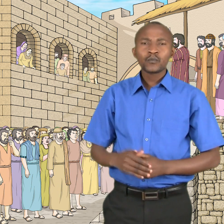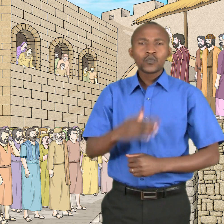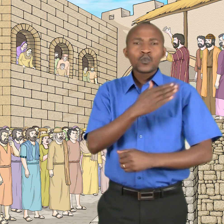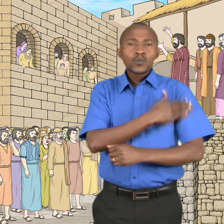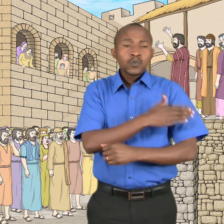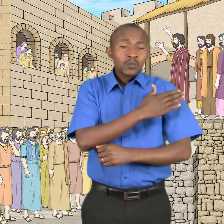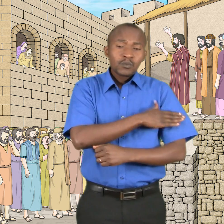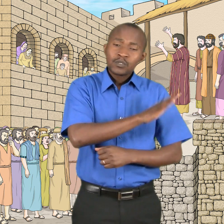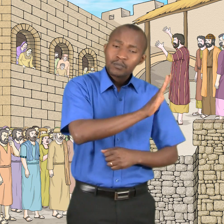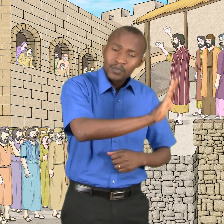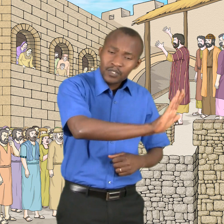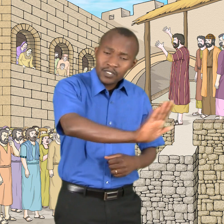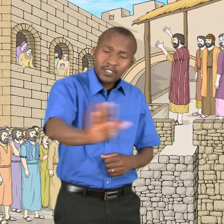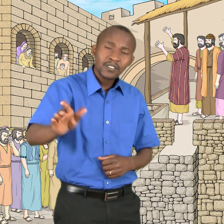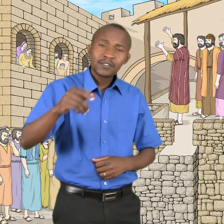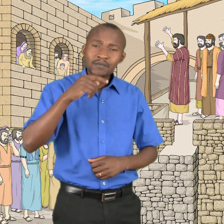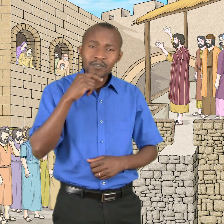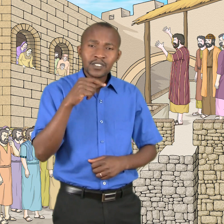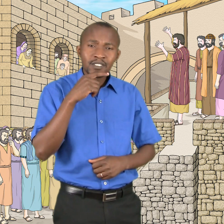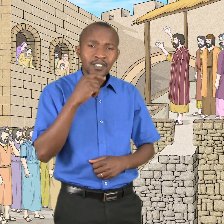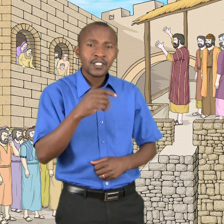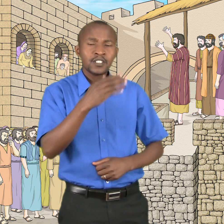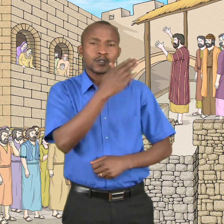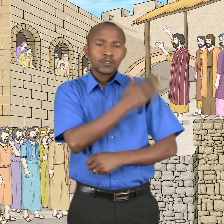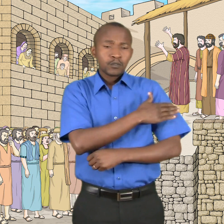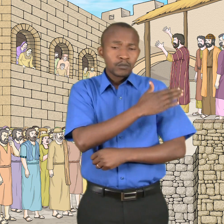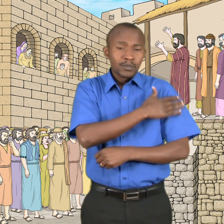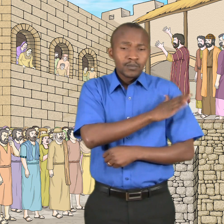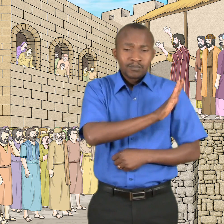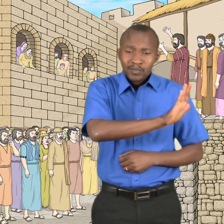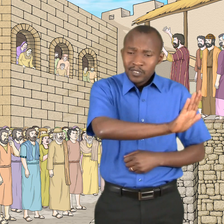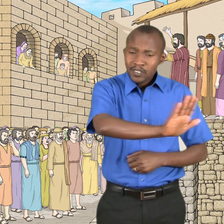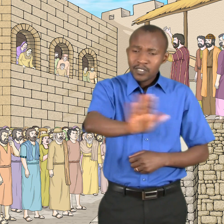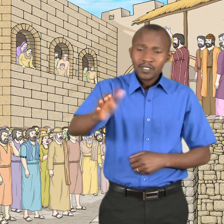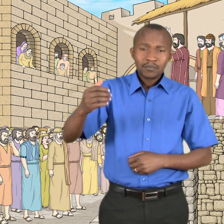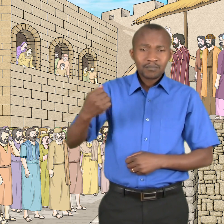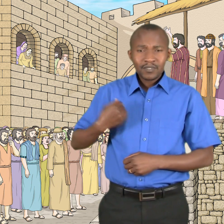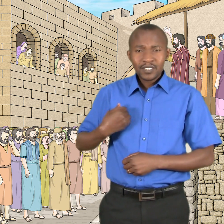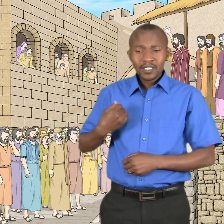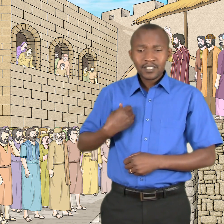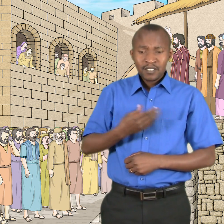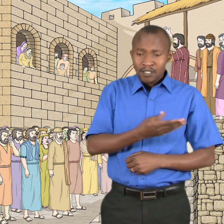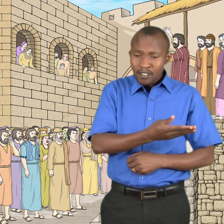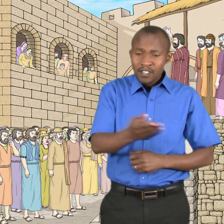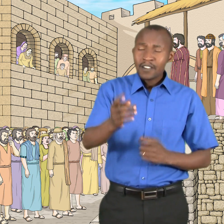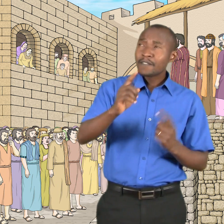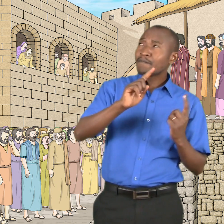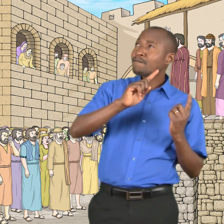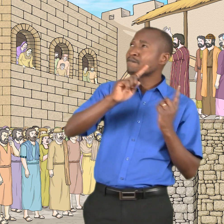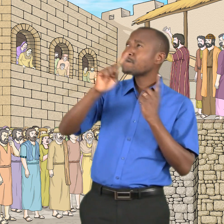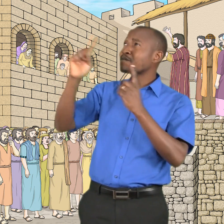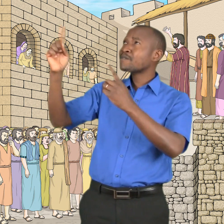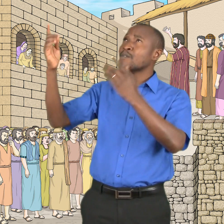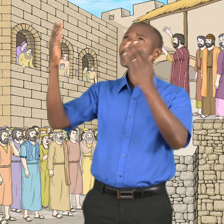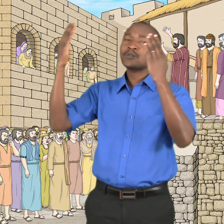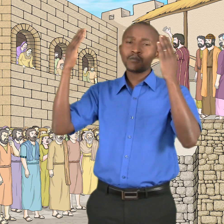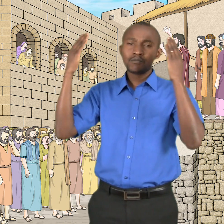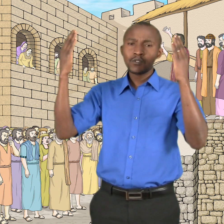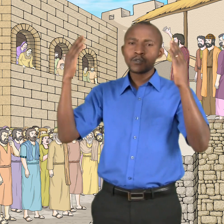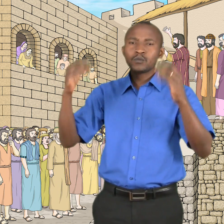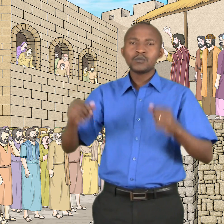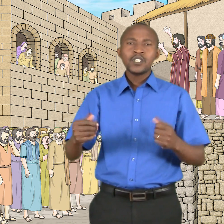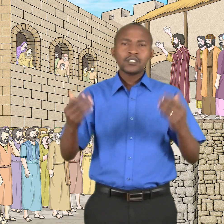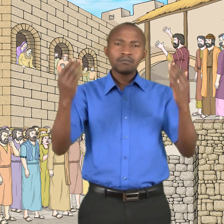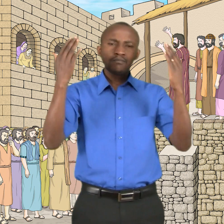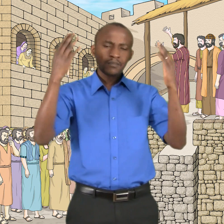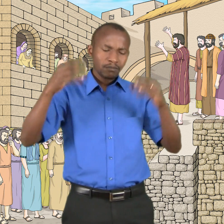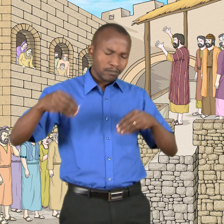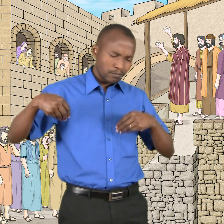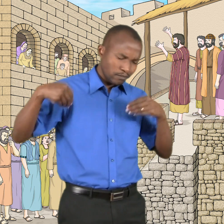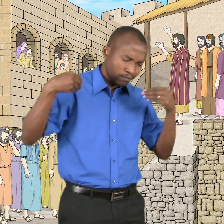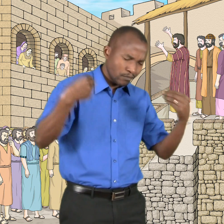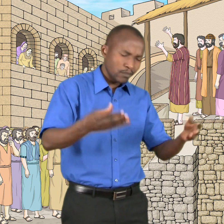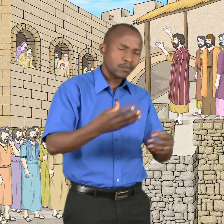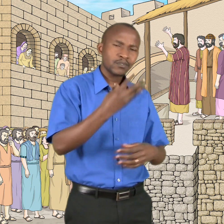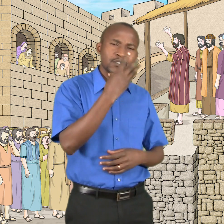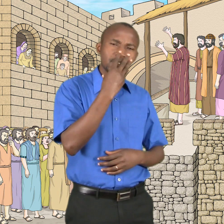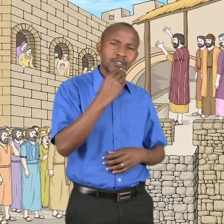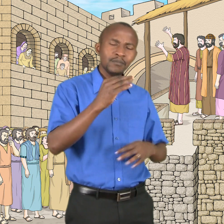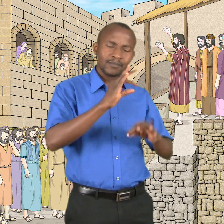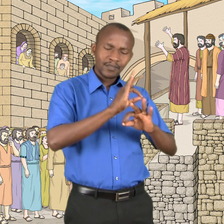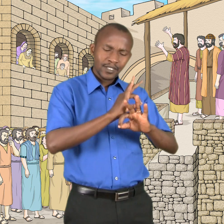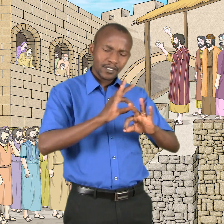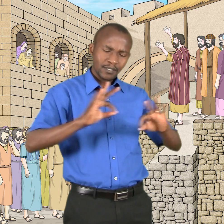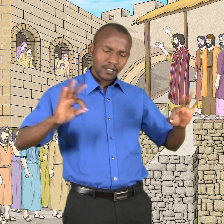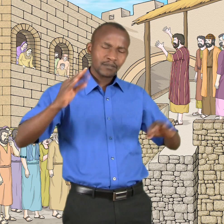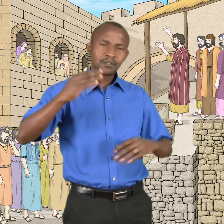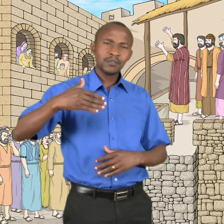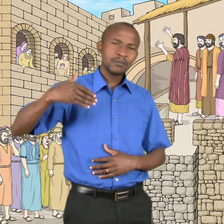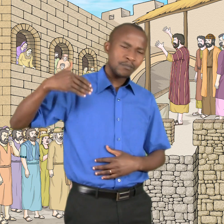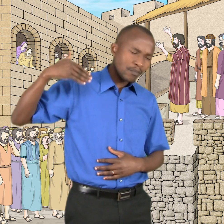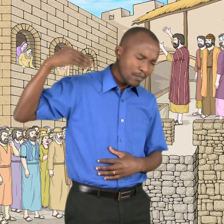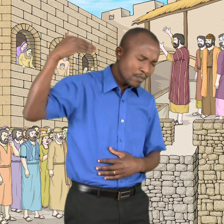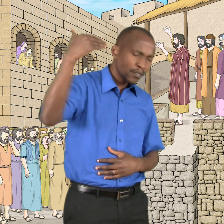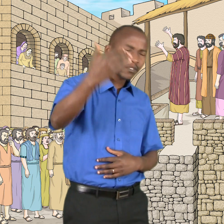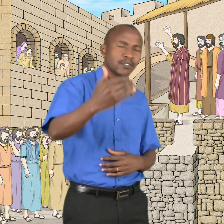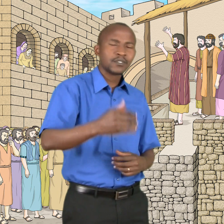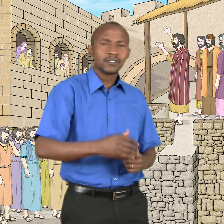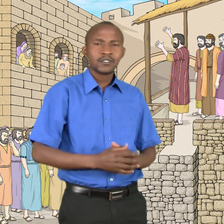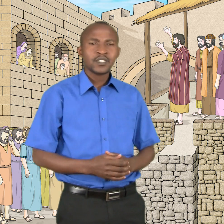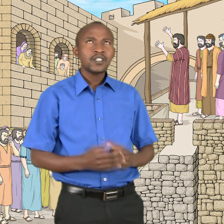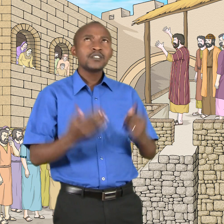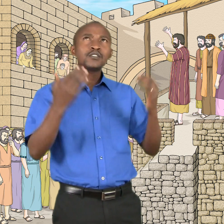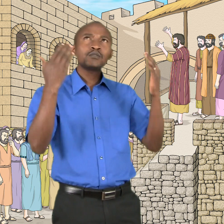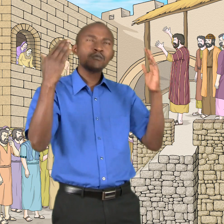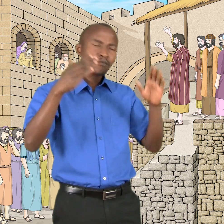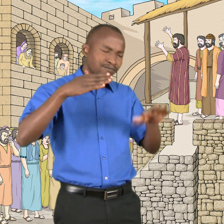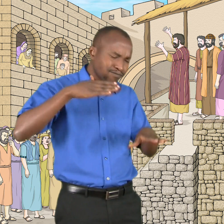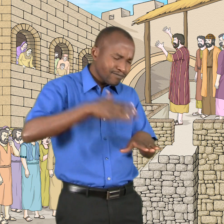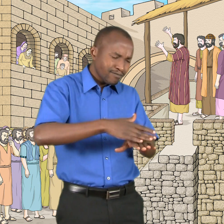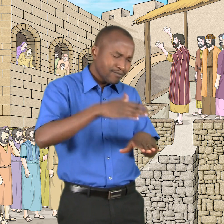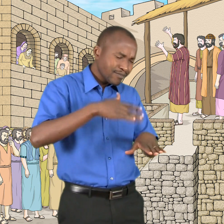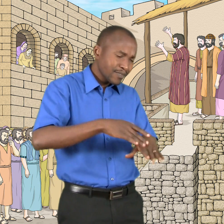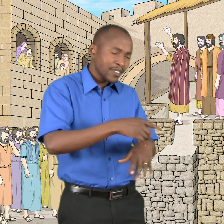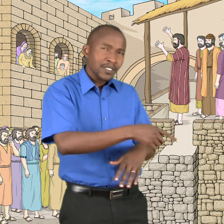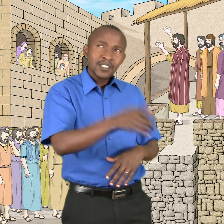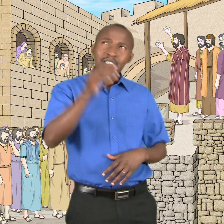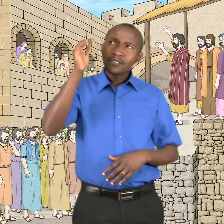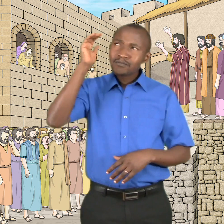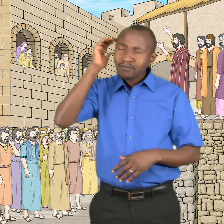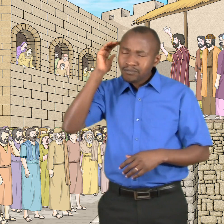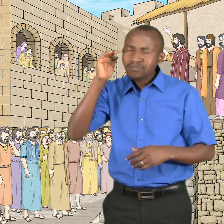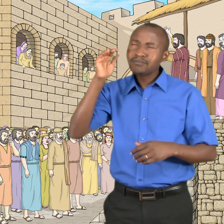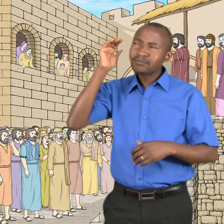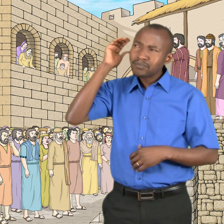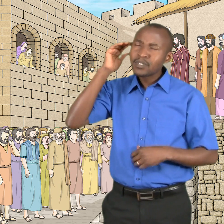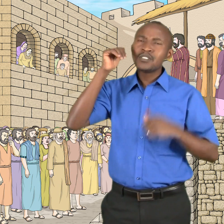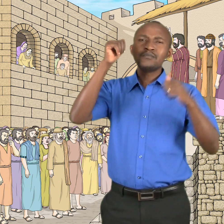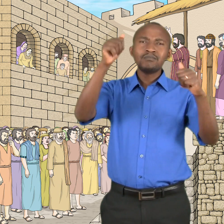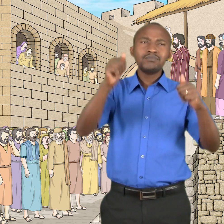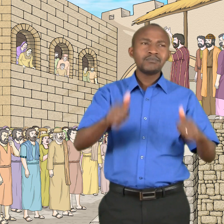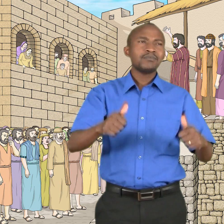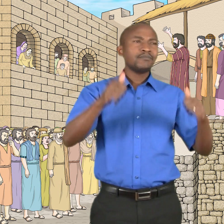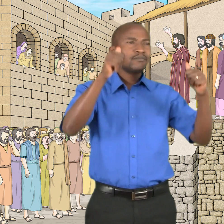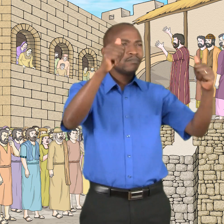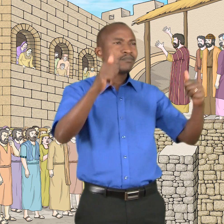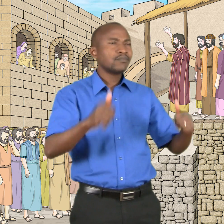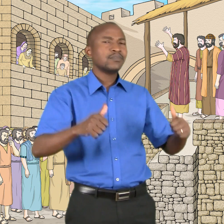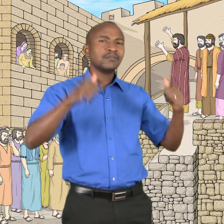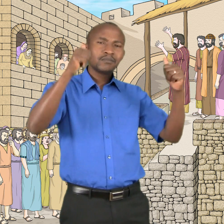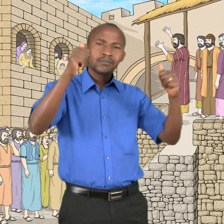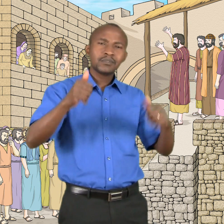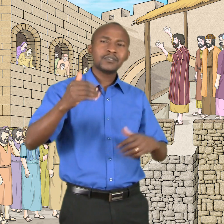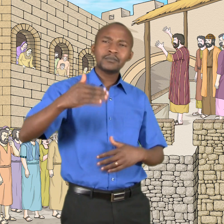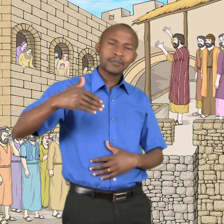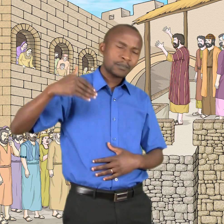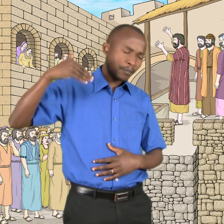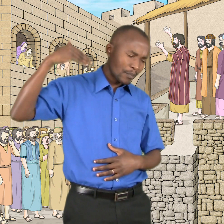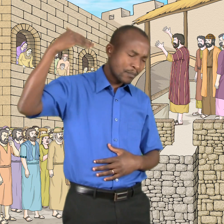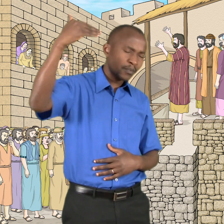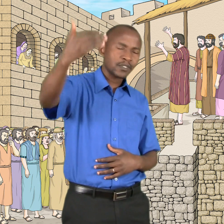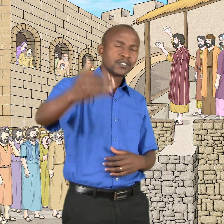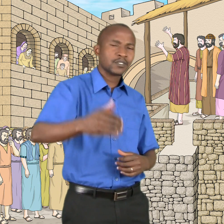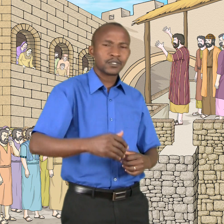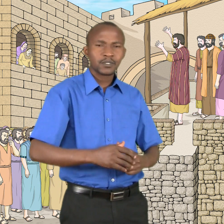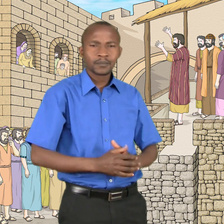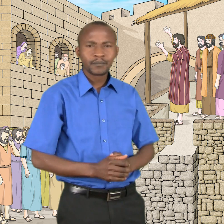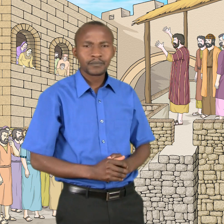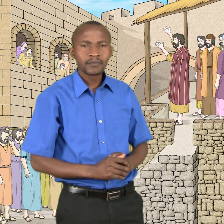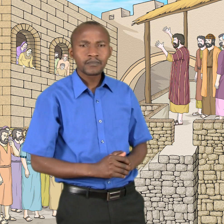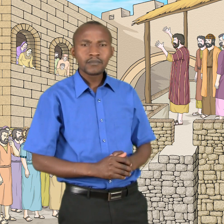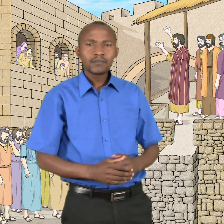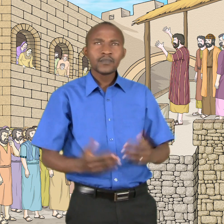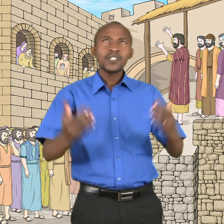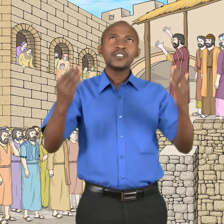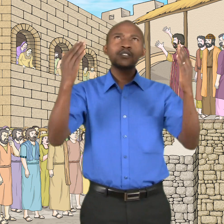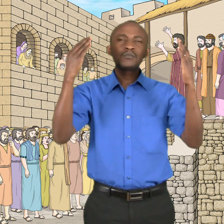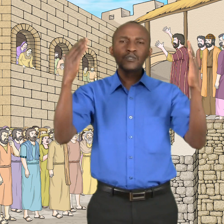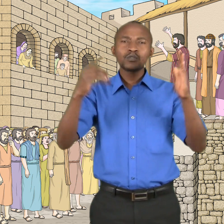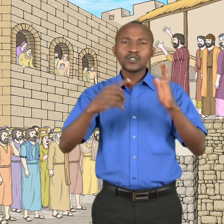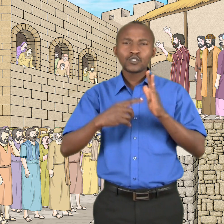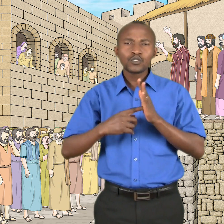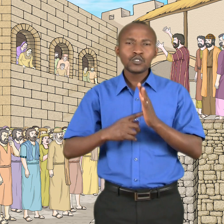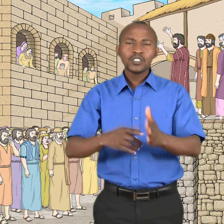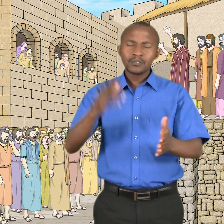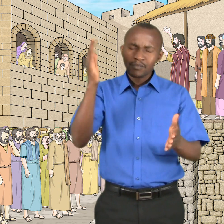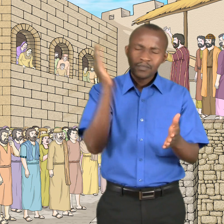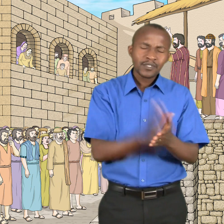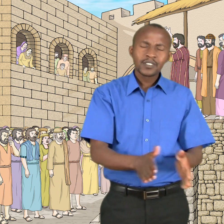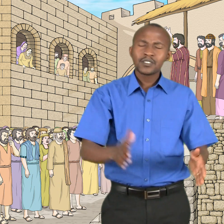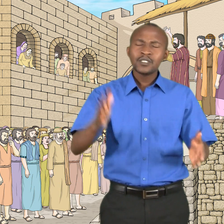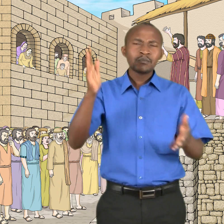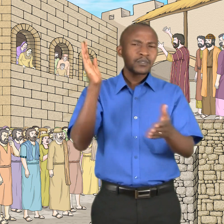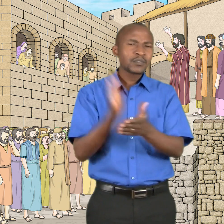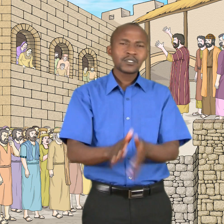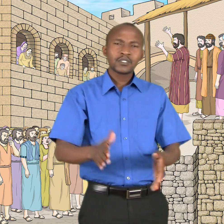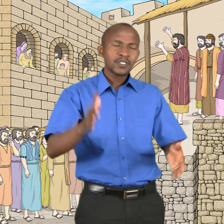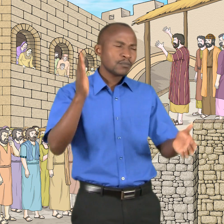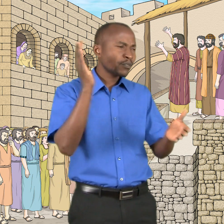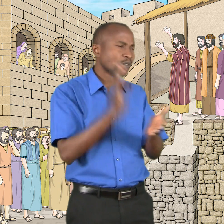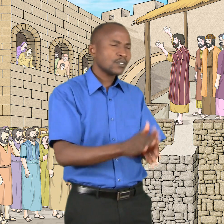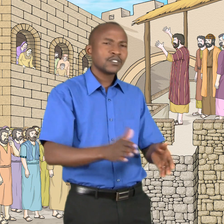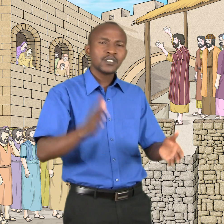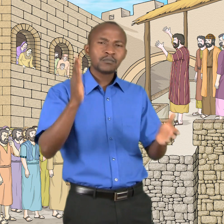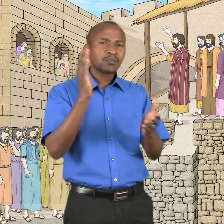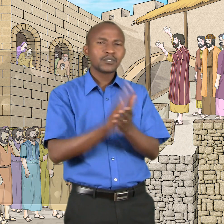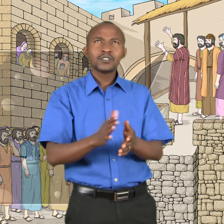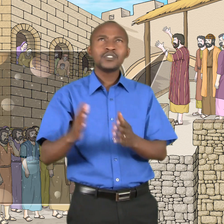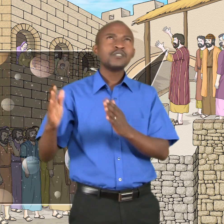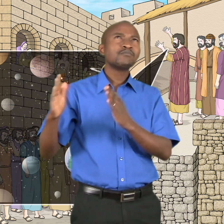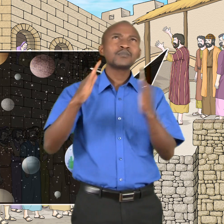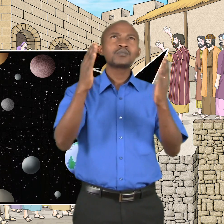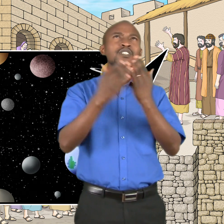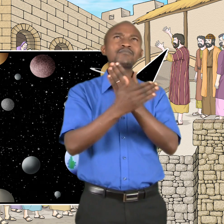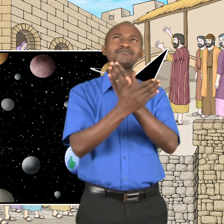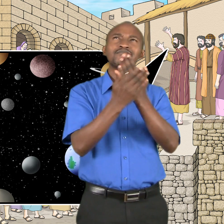Even on My menservants and maidservants I will pour out My Spirit in those days, and they will prophesy.